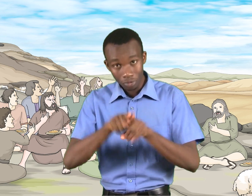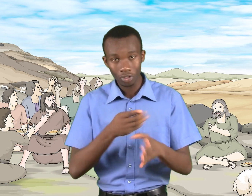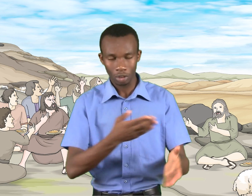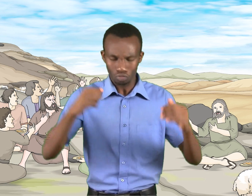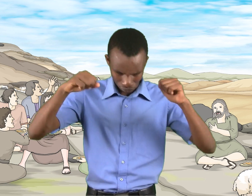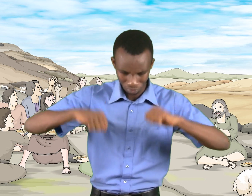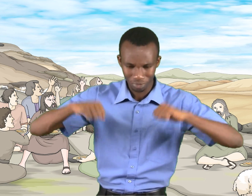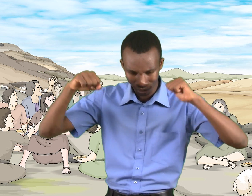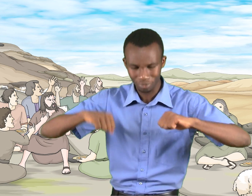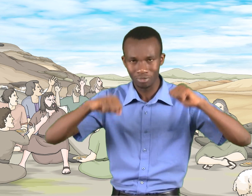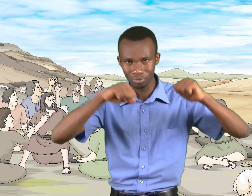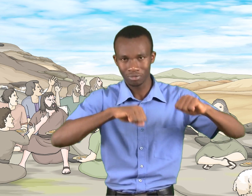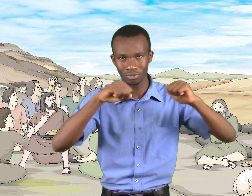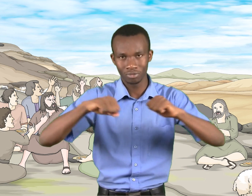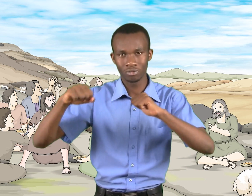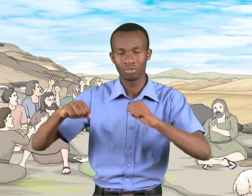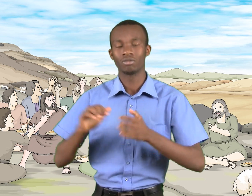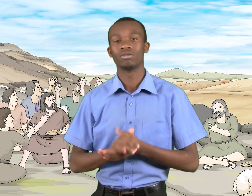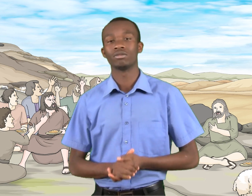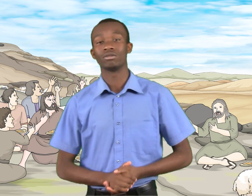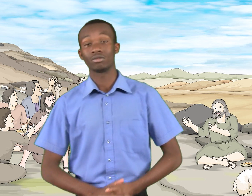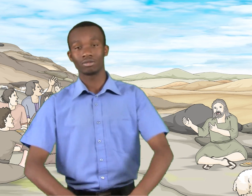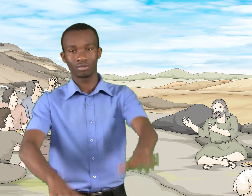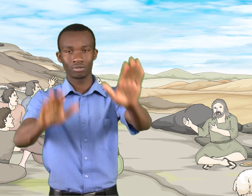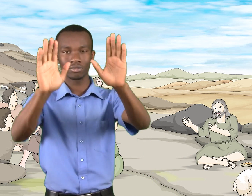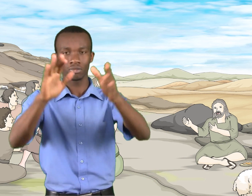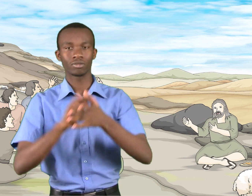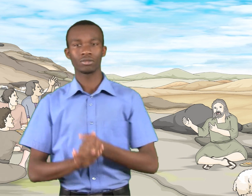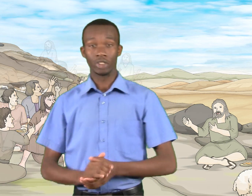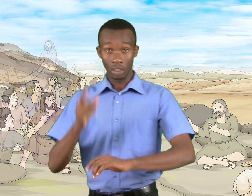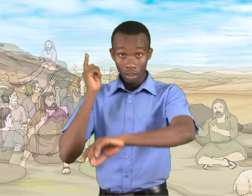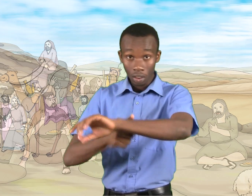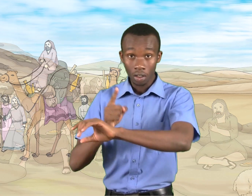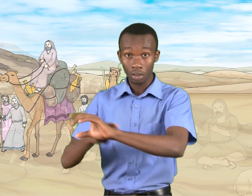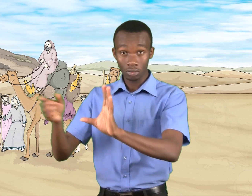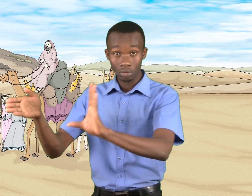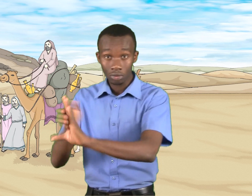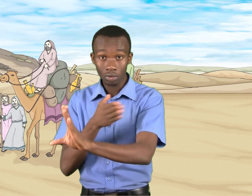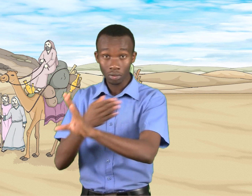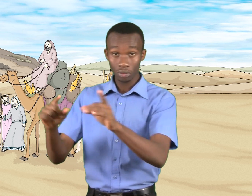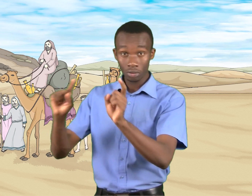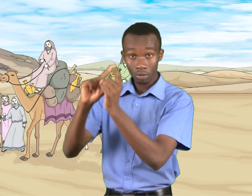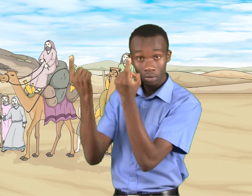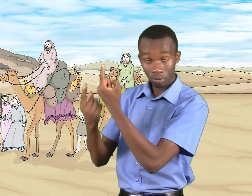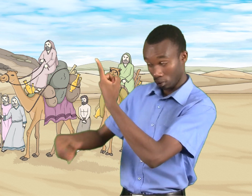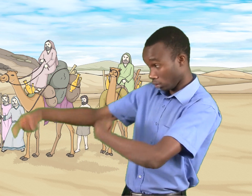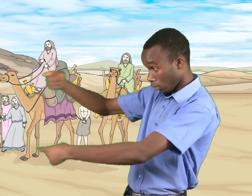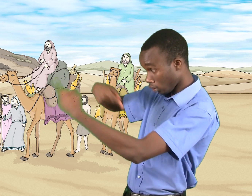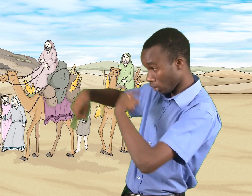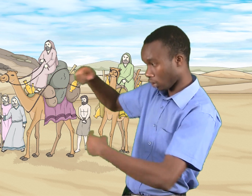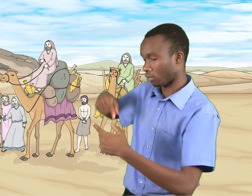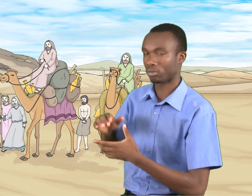And they agreed.